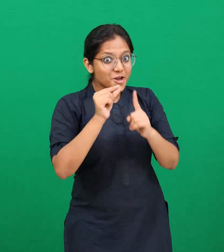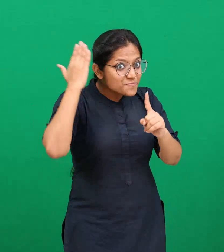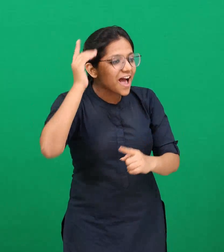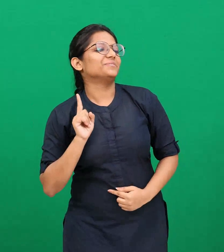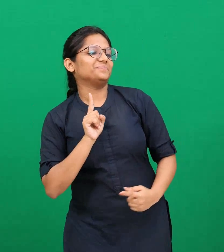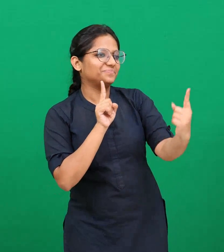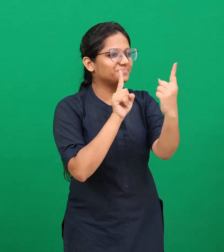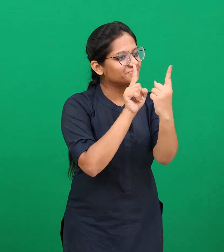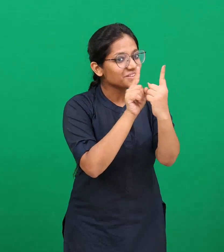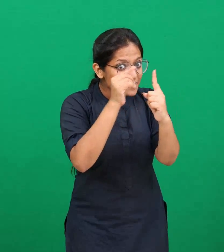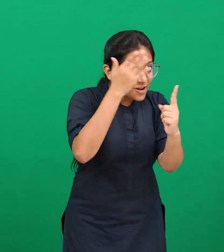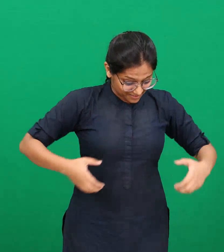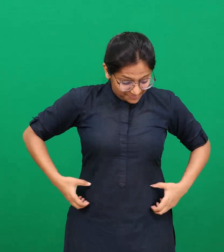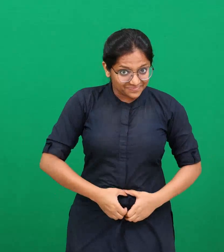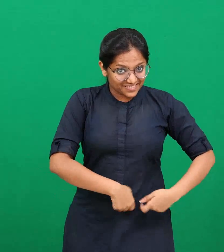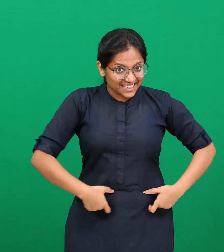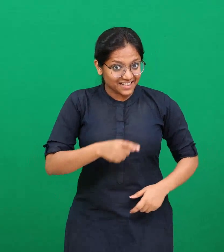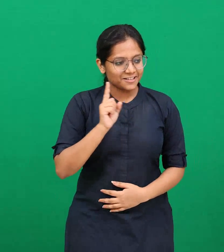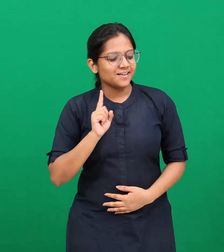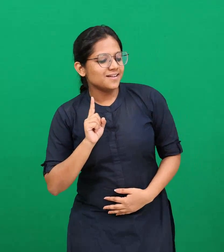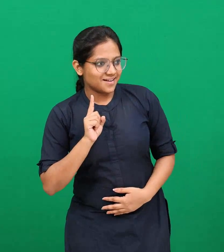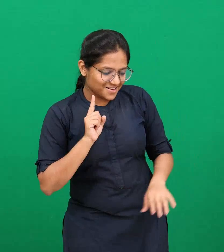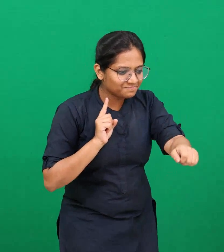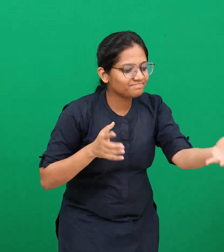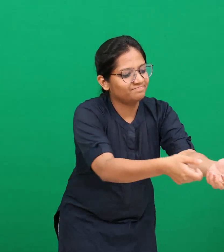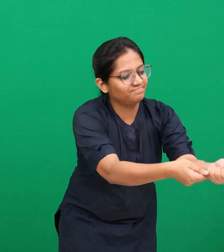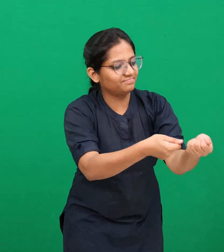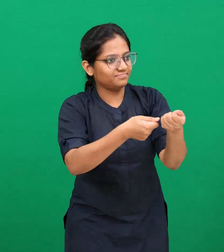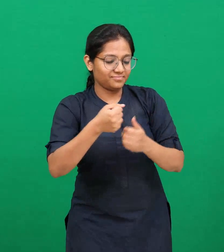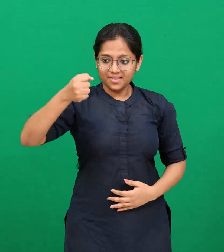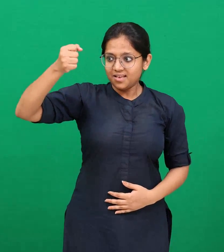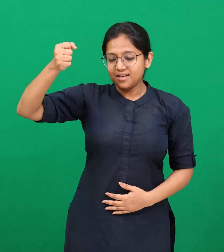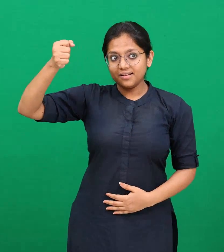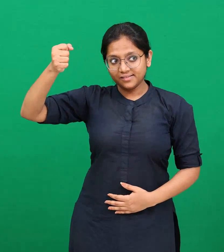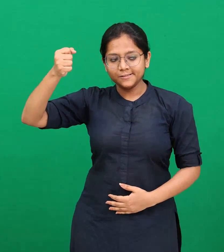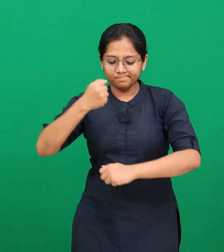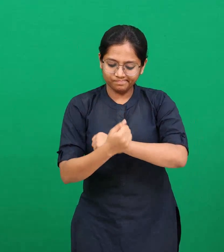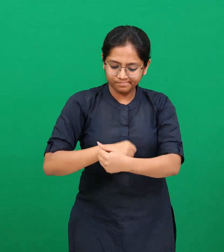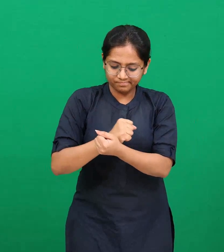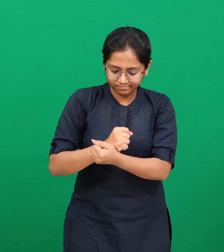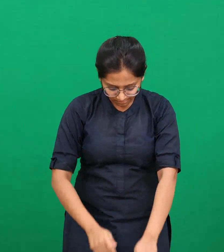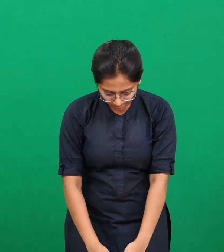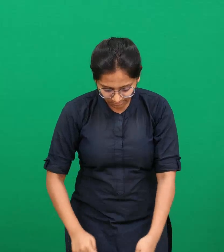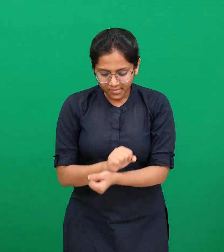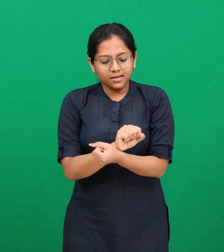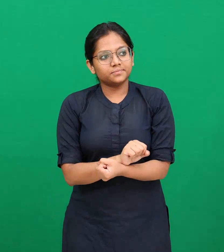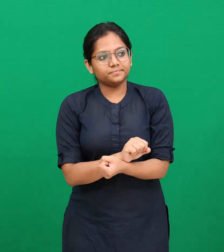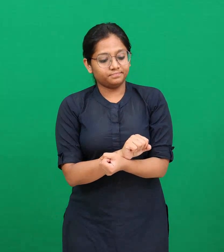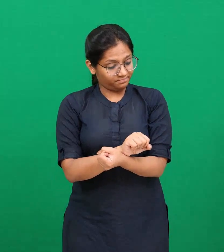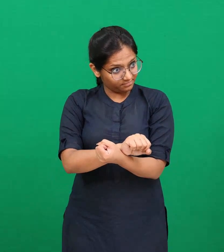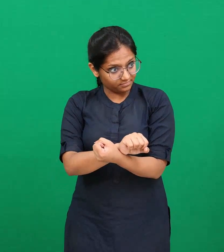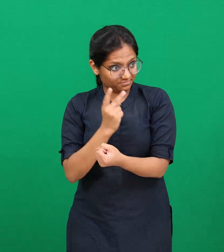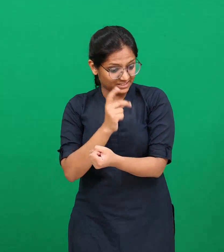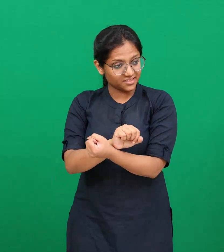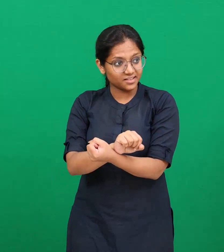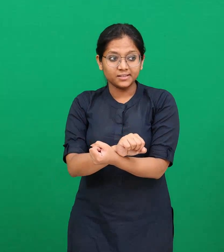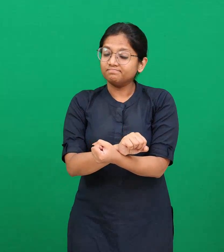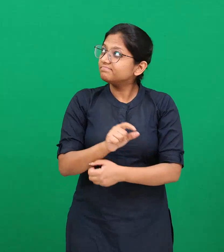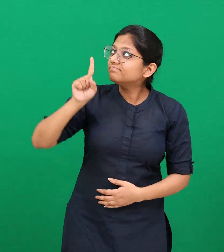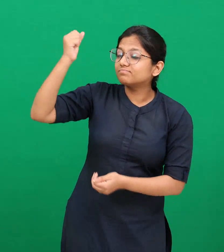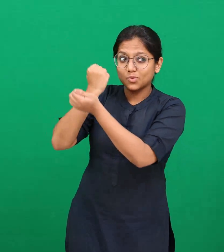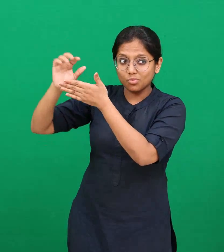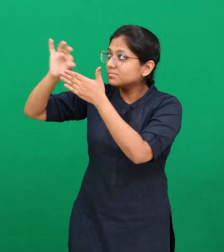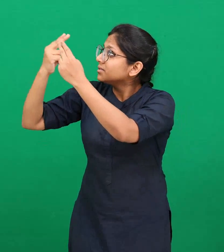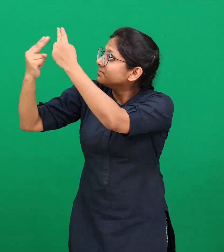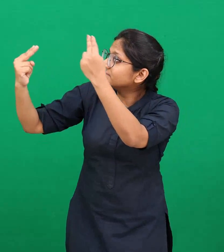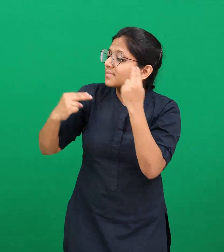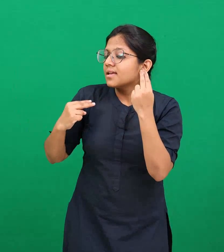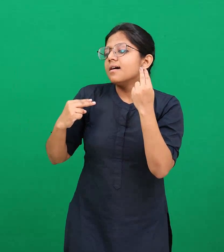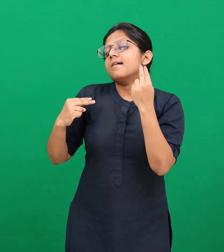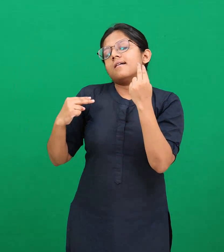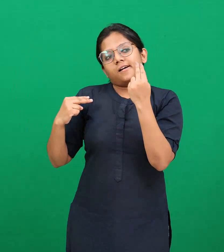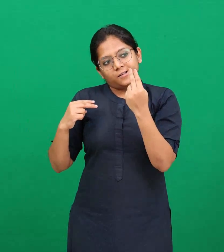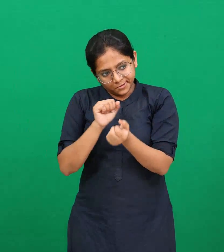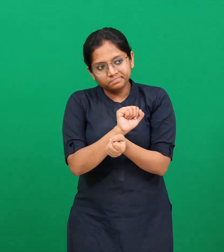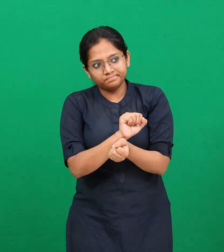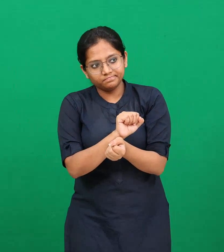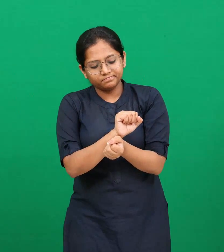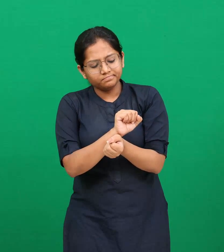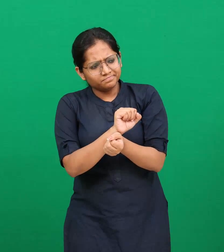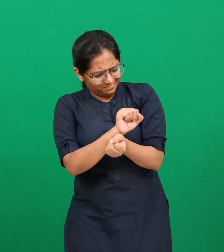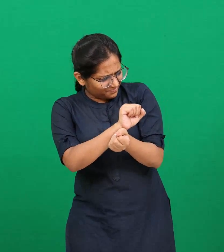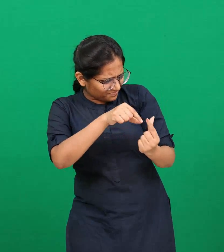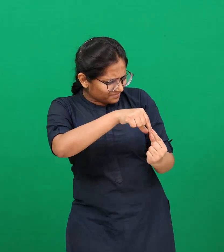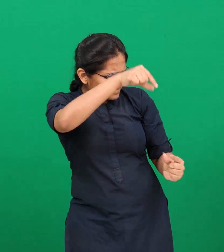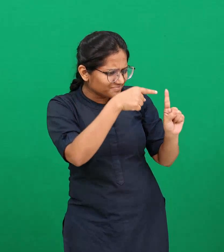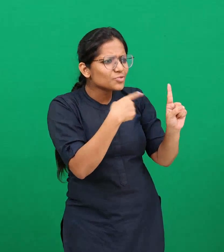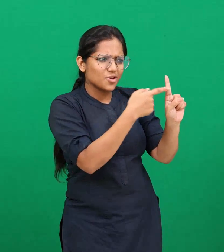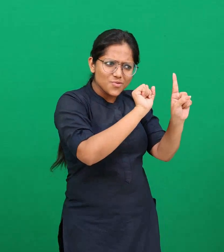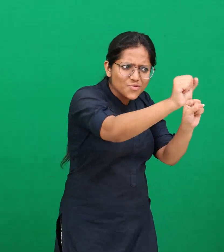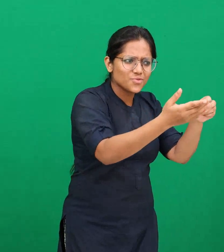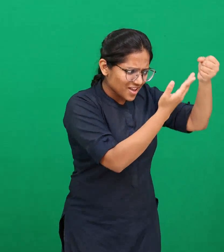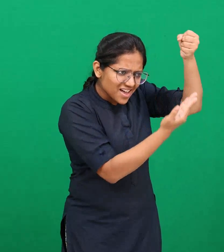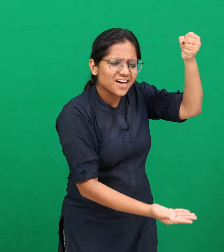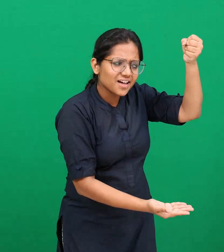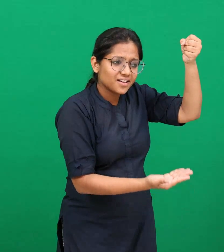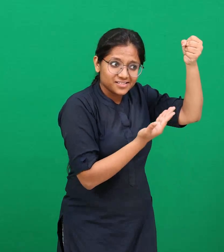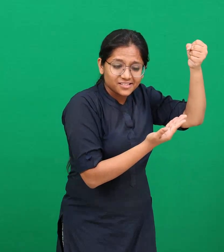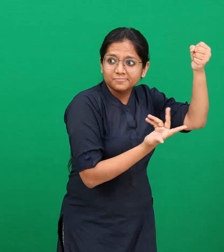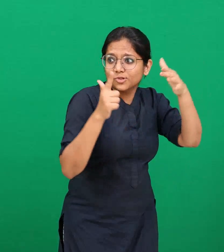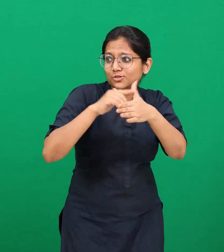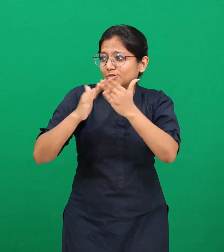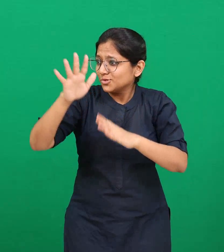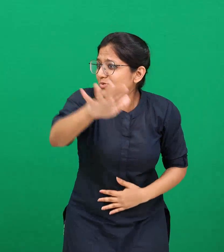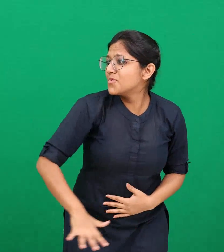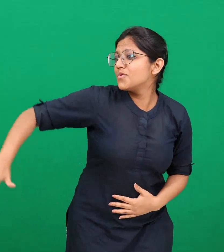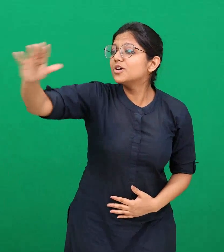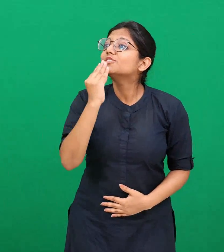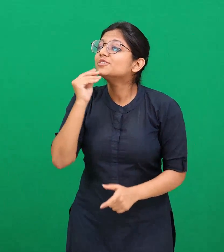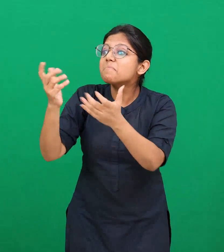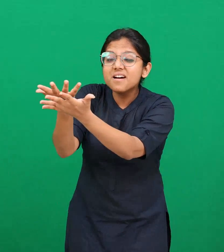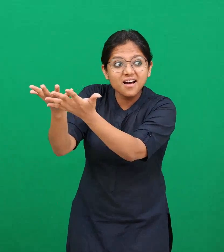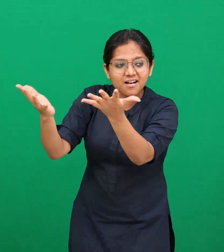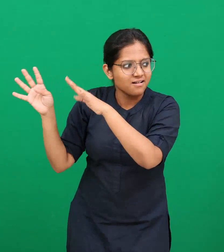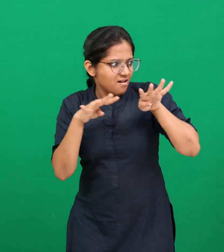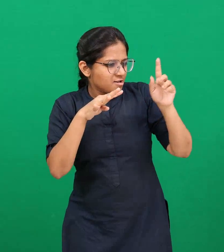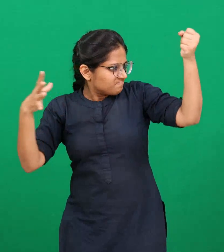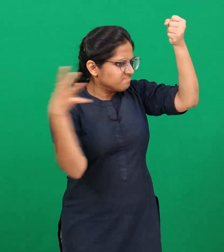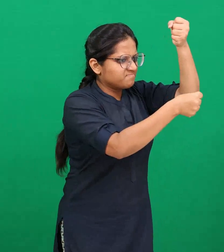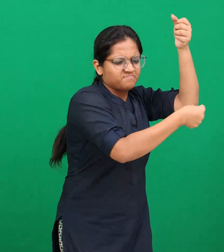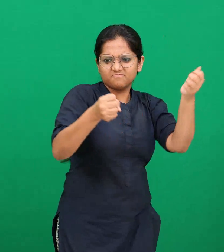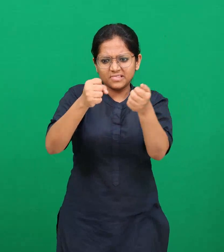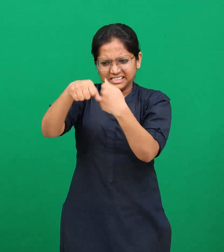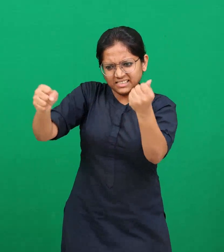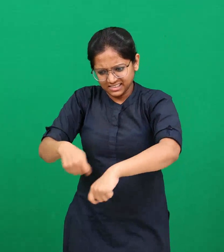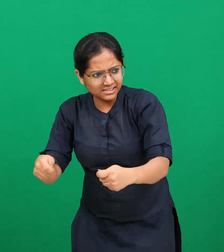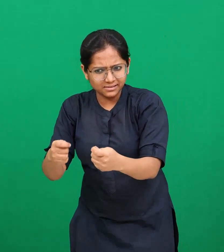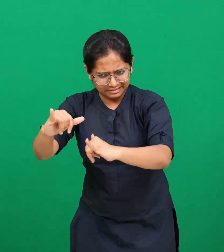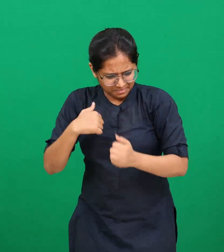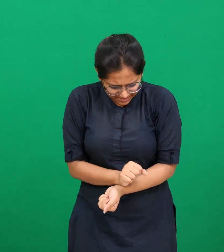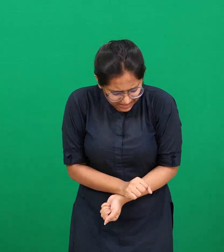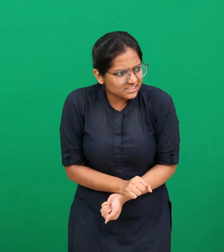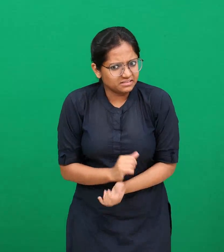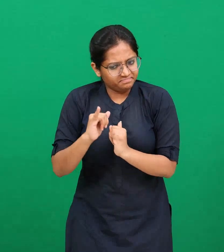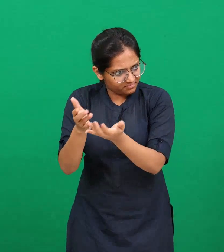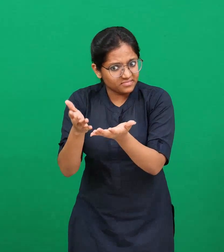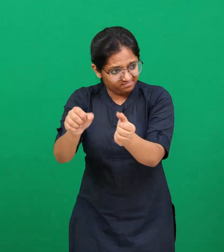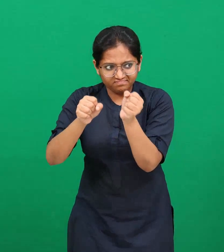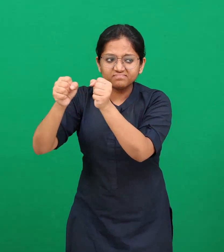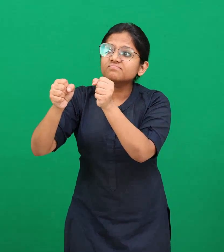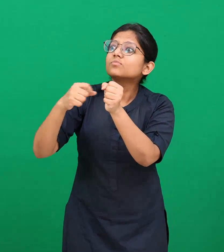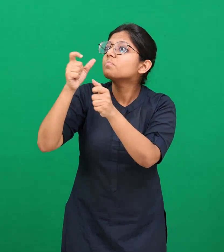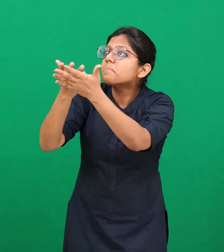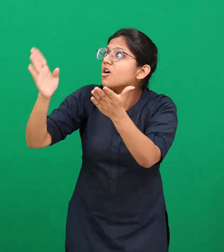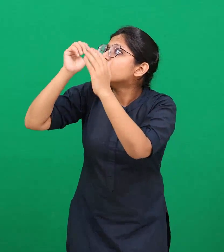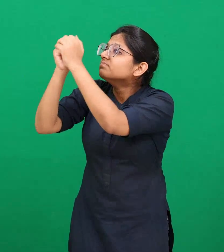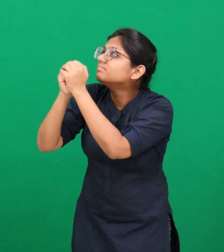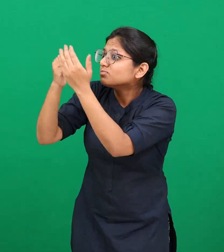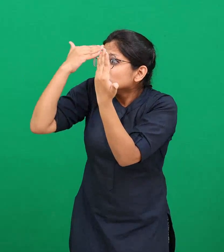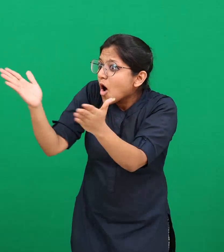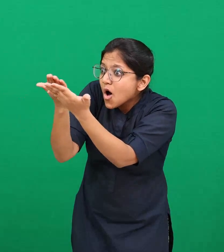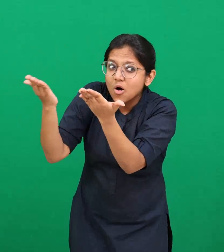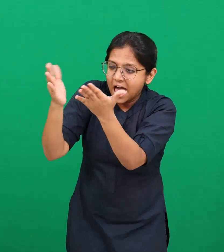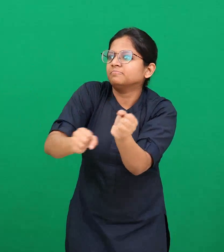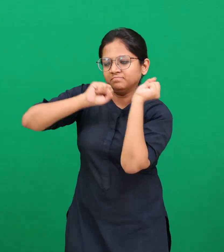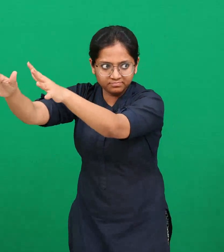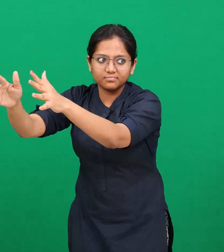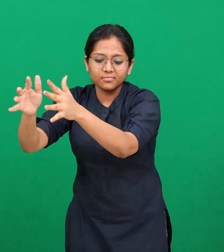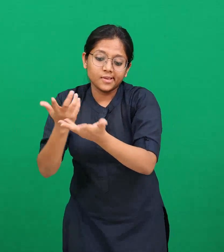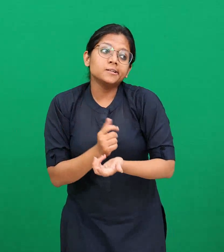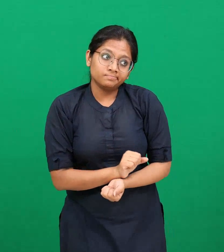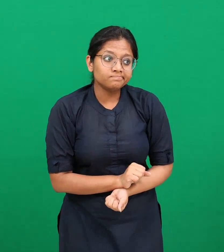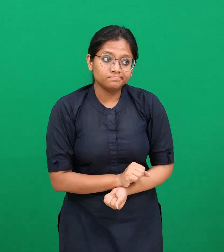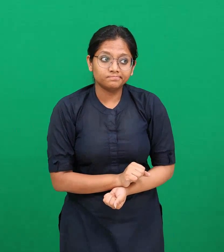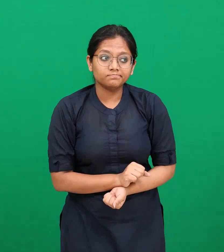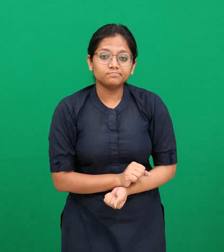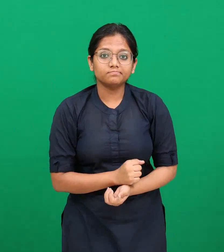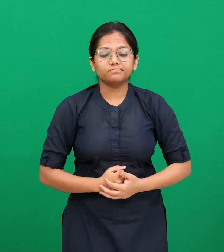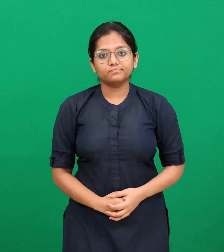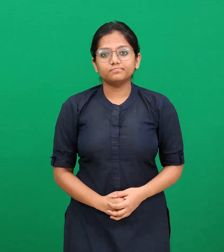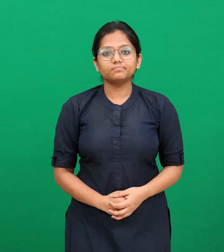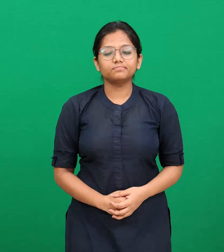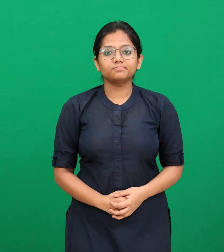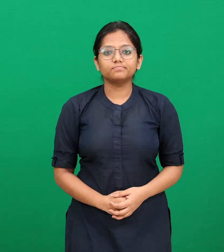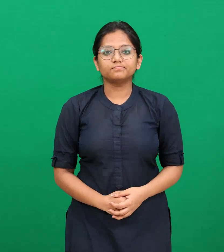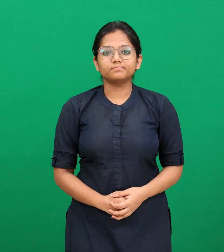Coming over to us, he took Paul's belt, bound his own feet and hands, and said, "The Holy Spirit says: ' In this way the Jews of Jerusalem will bind the owner of this belt and hand him over to the Gentiles.'"